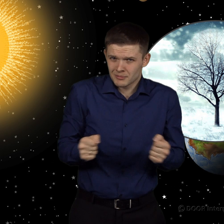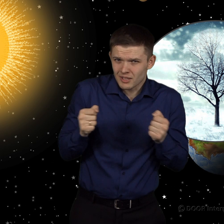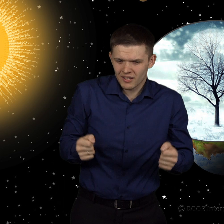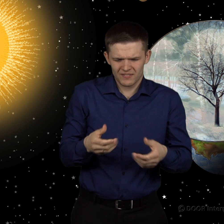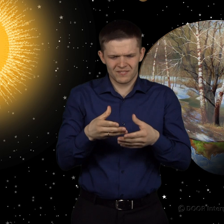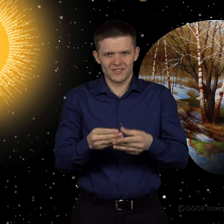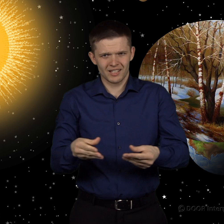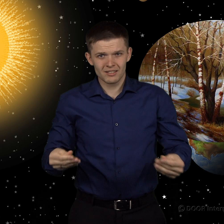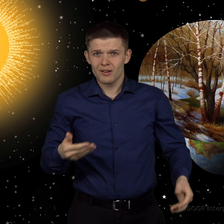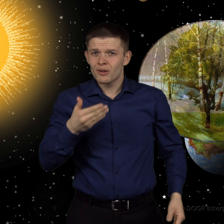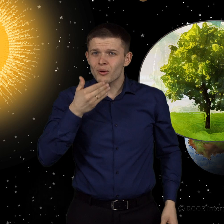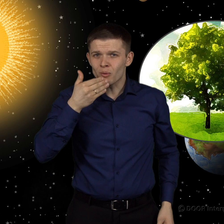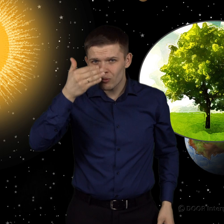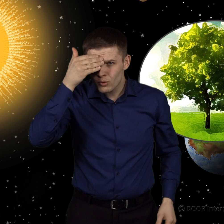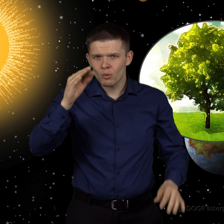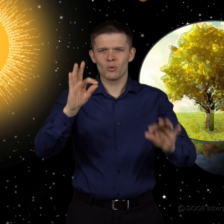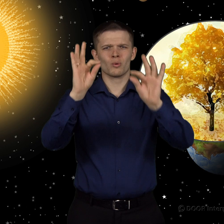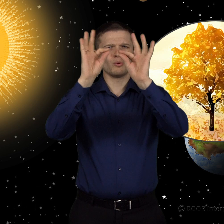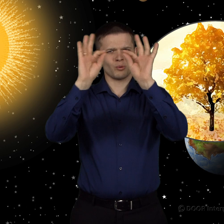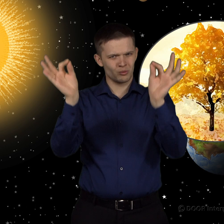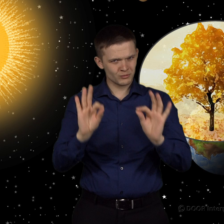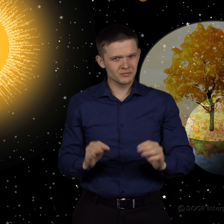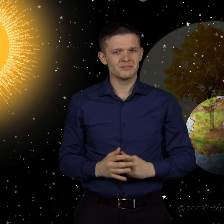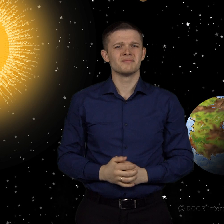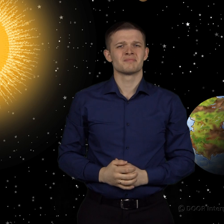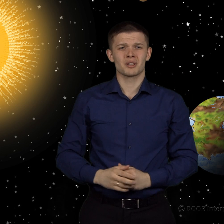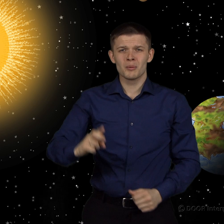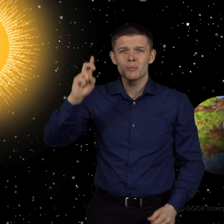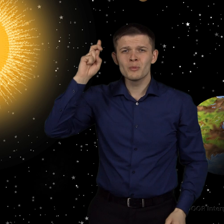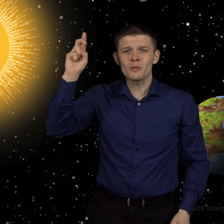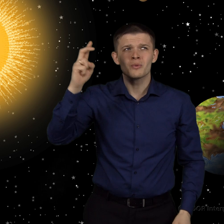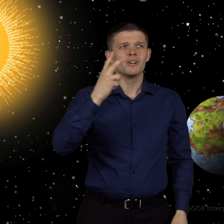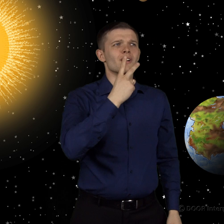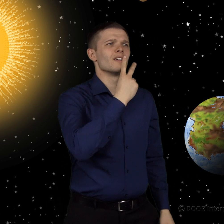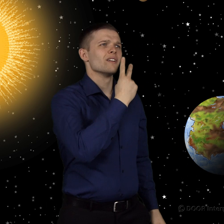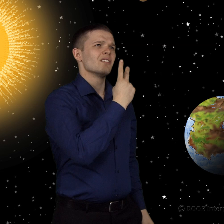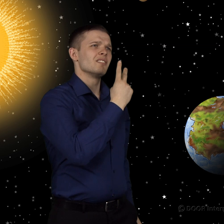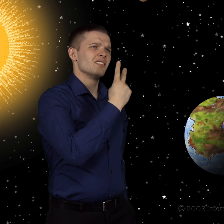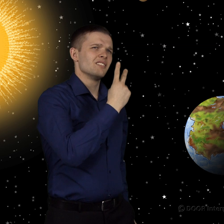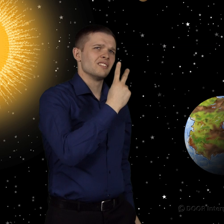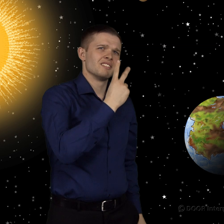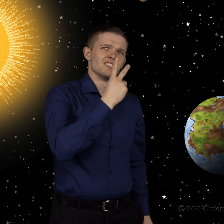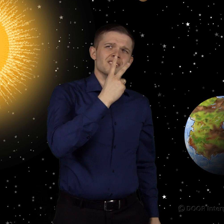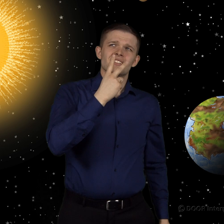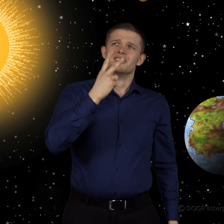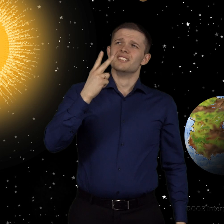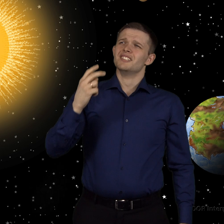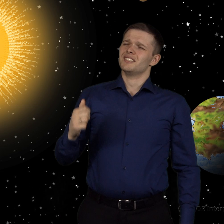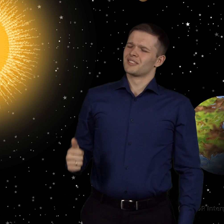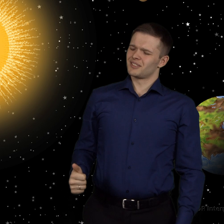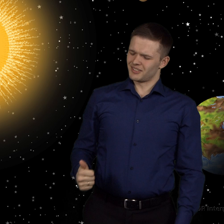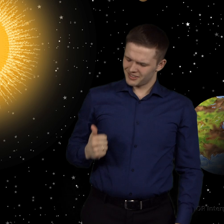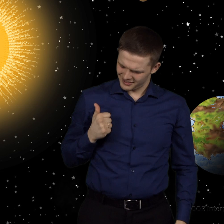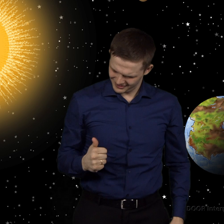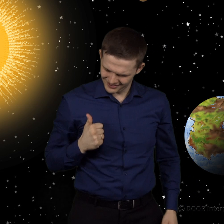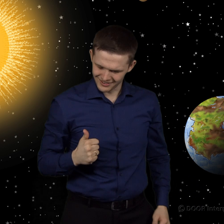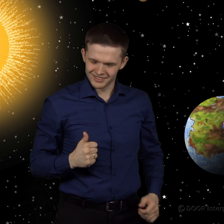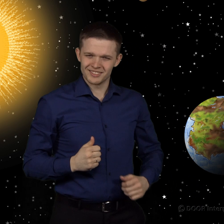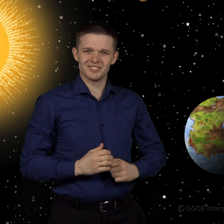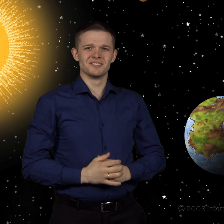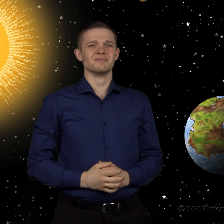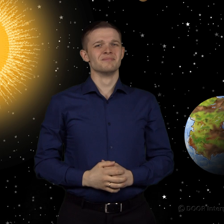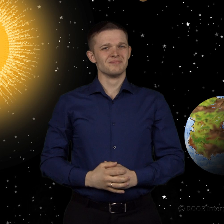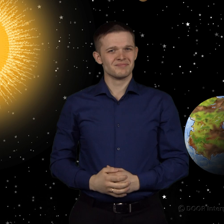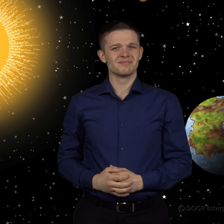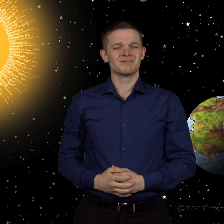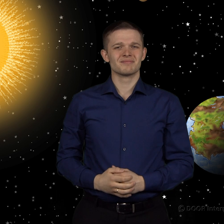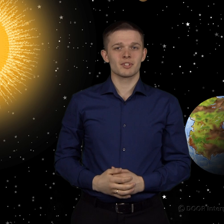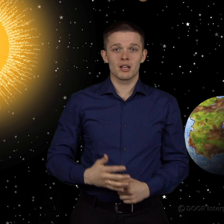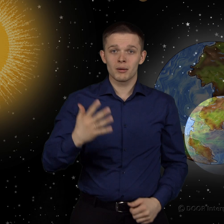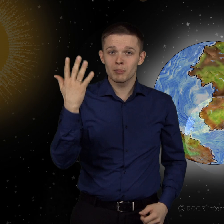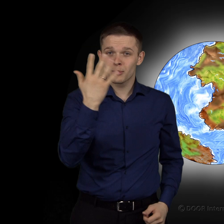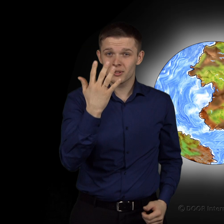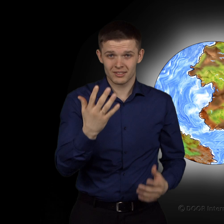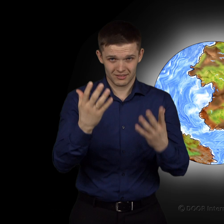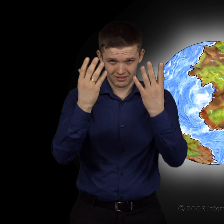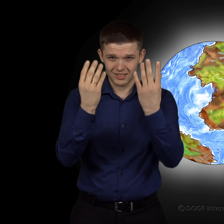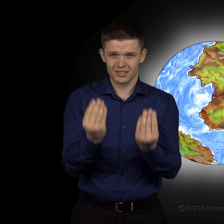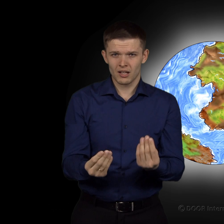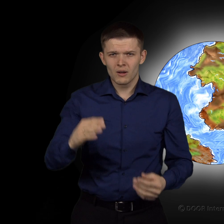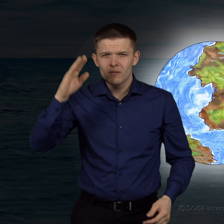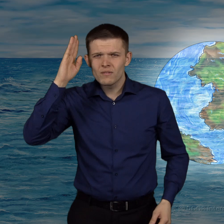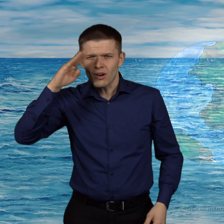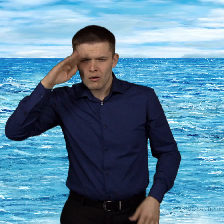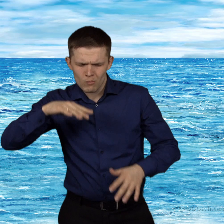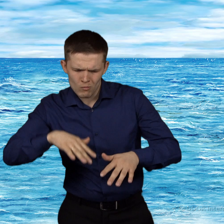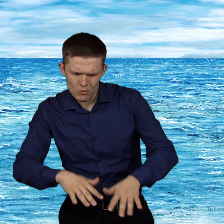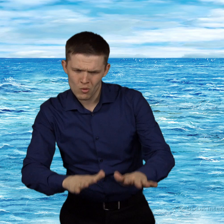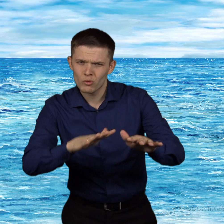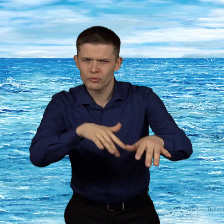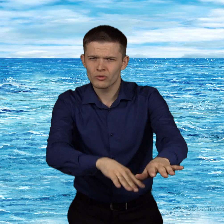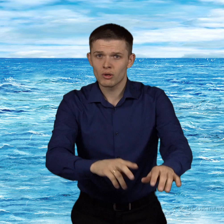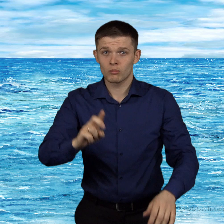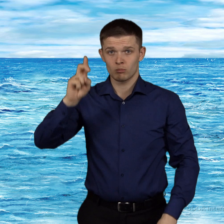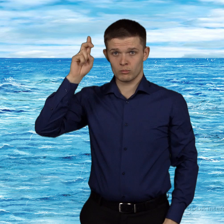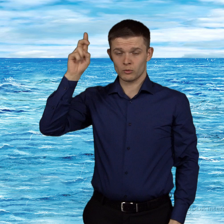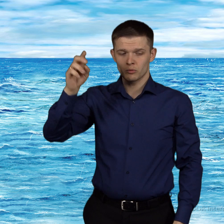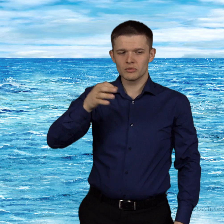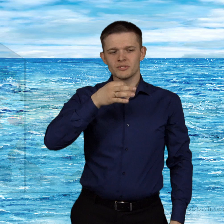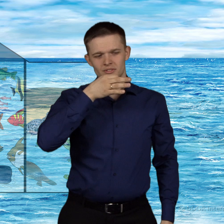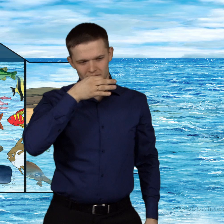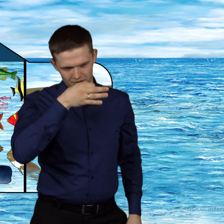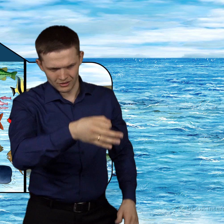And God saw that it was good. And there was evening, and there was morning—the fourth day.